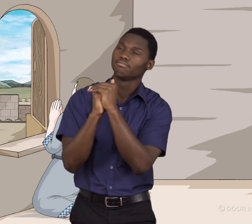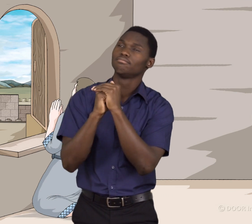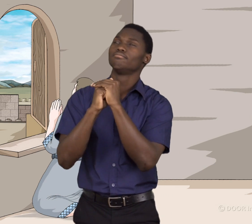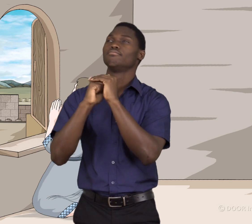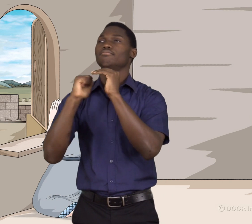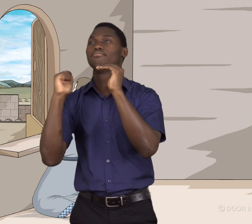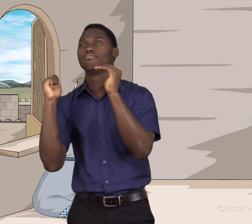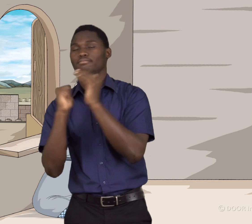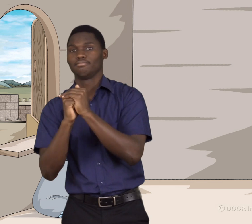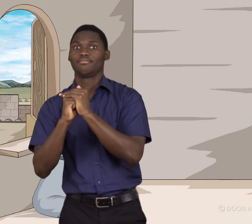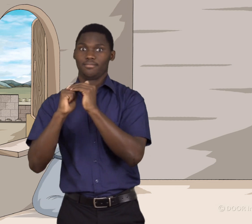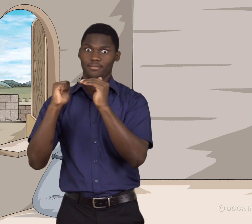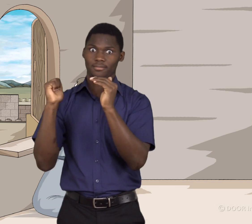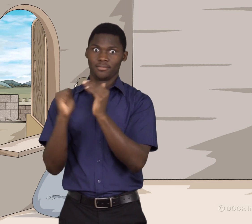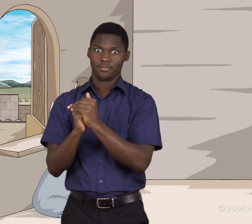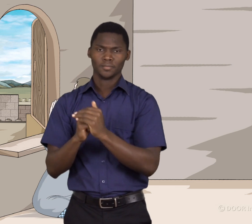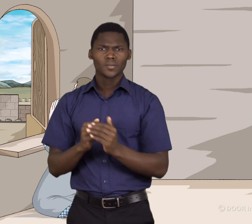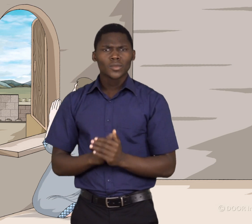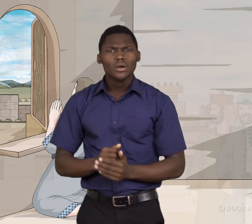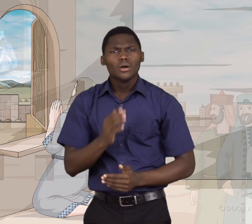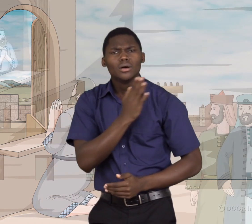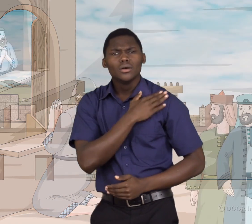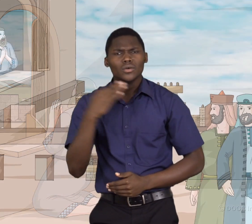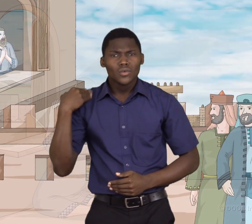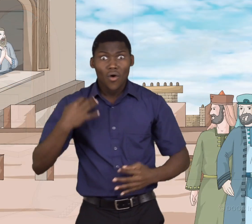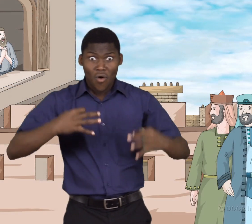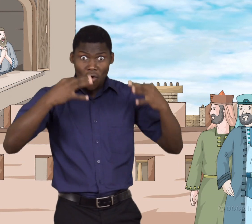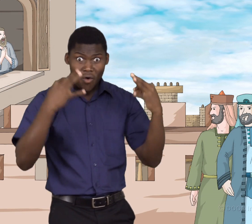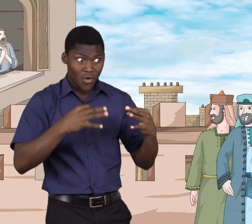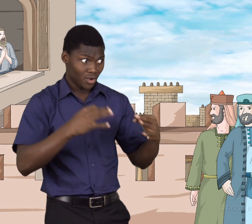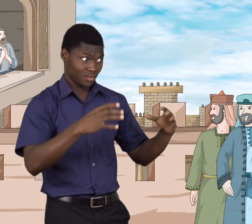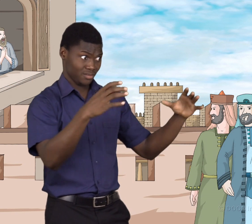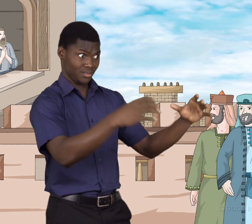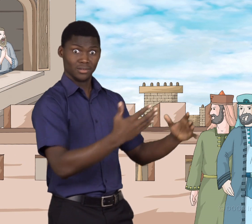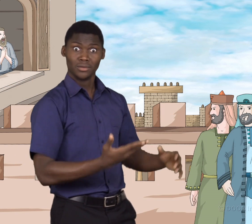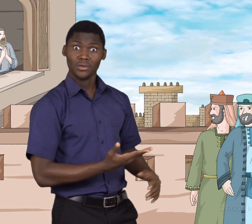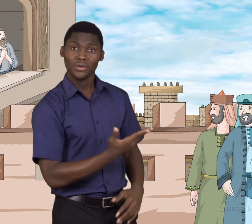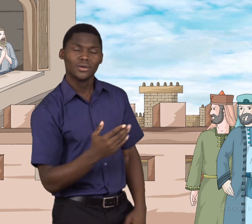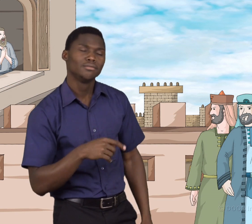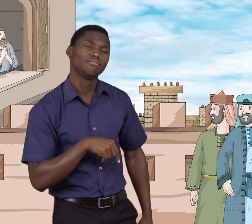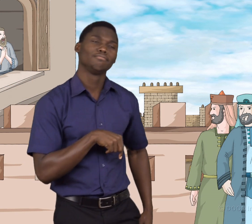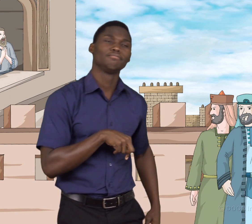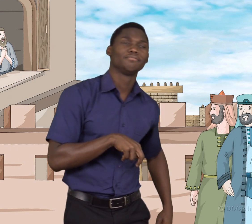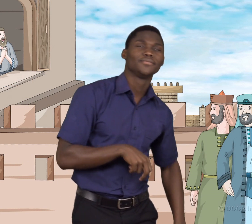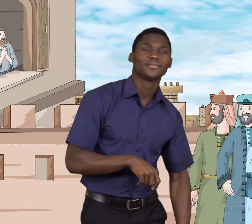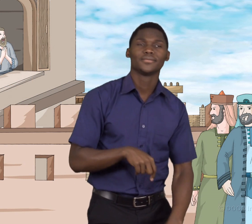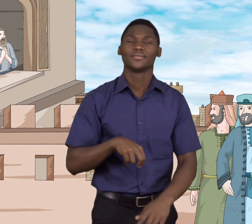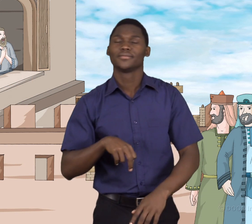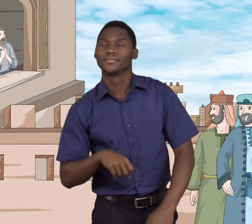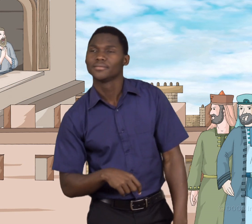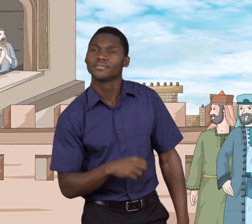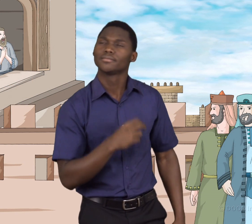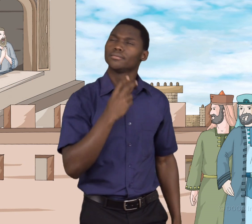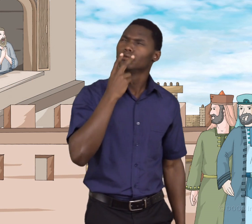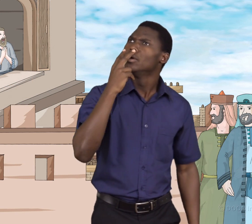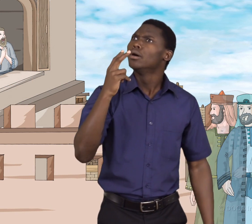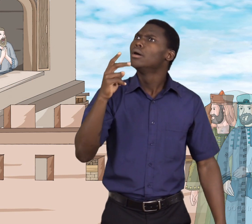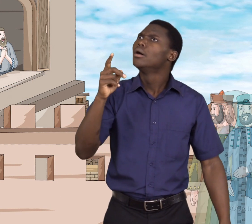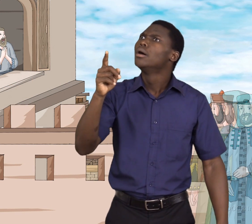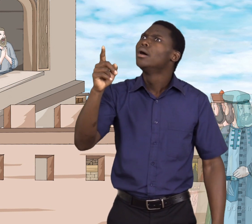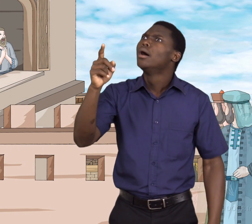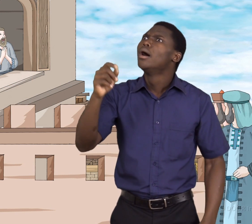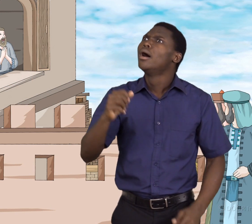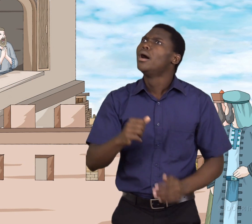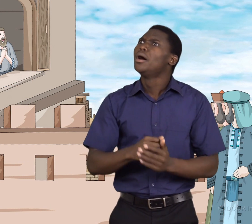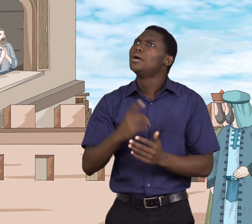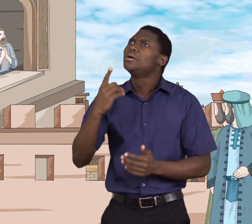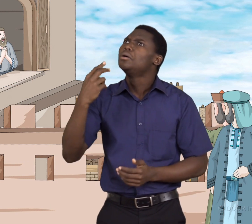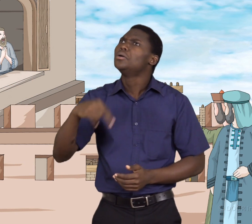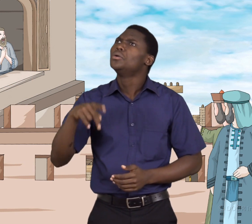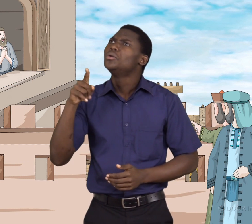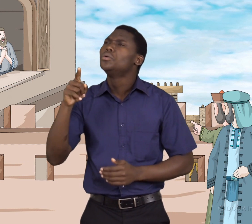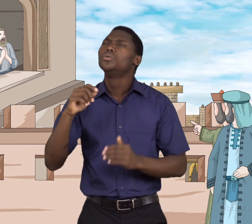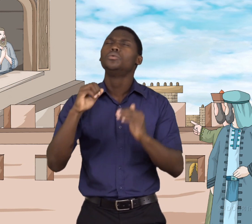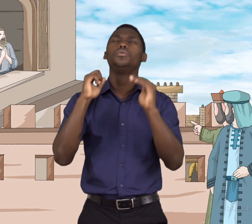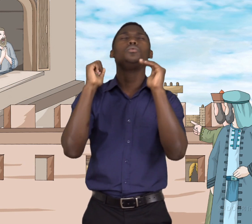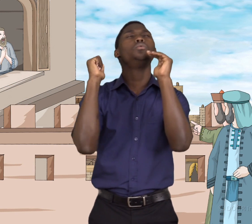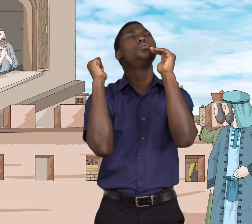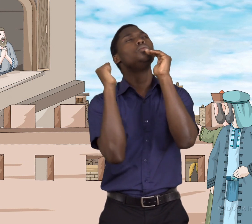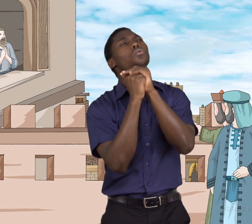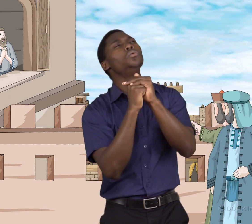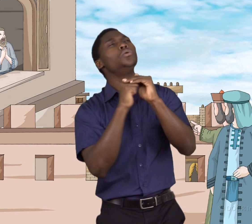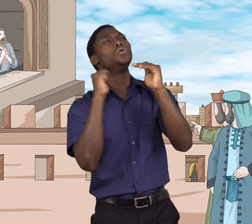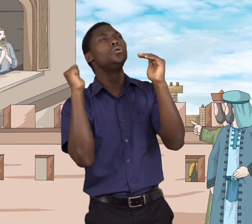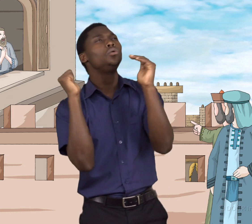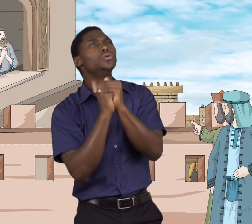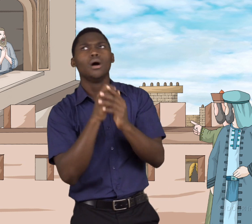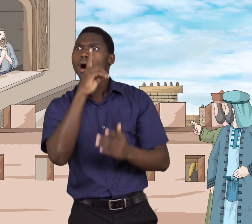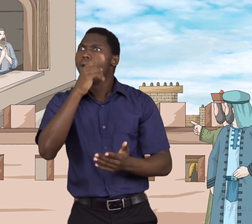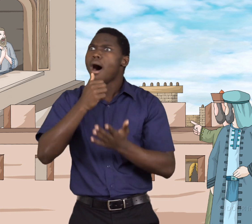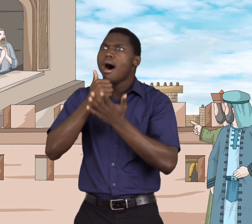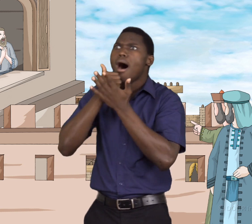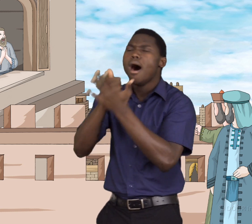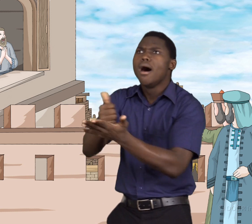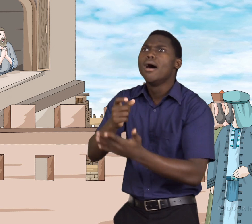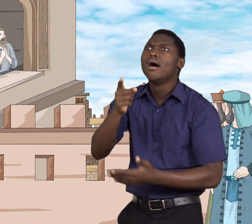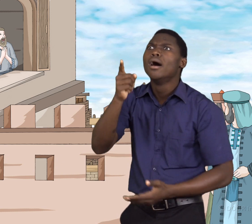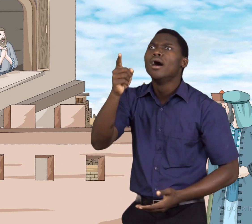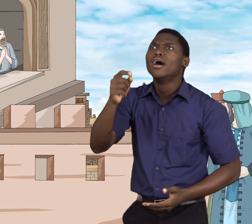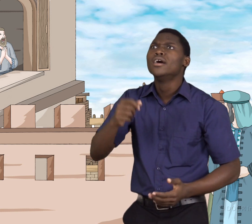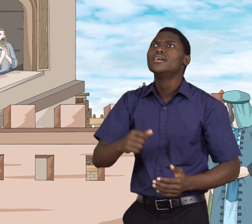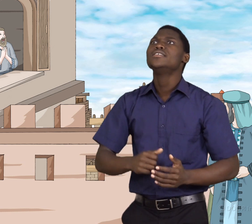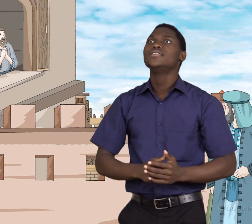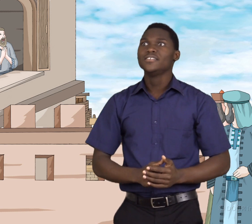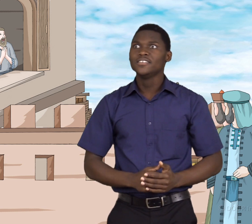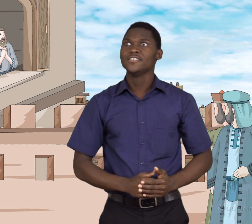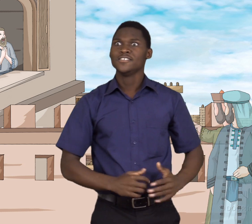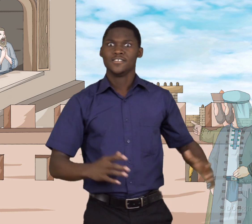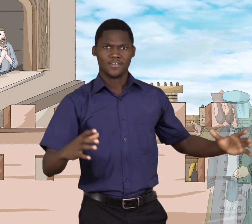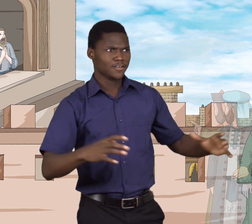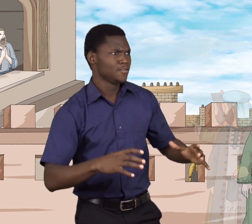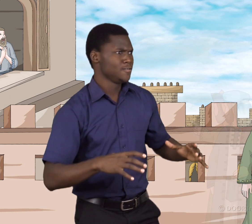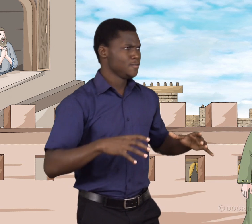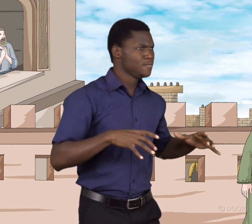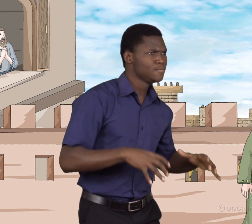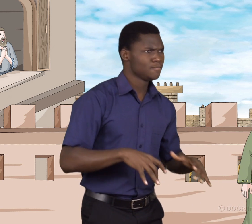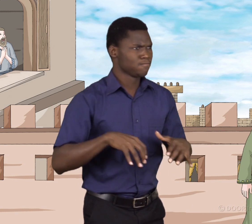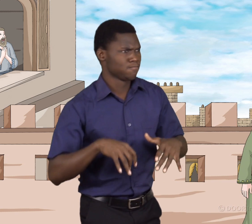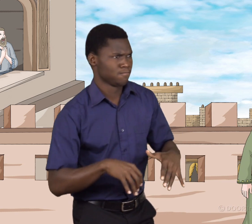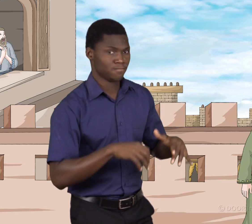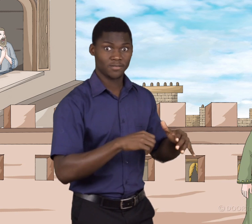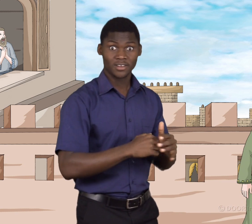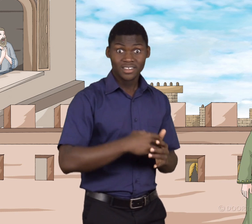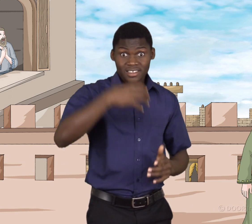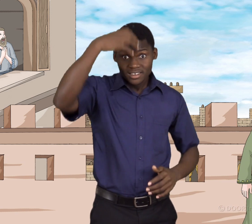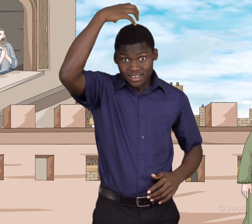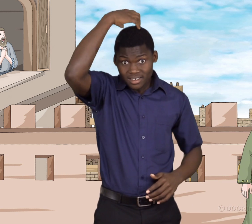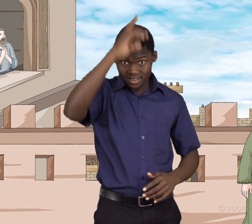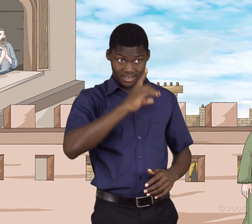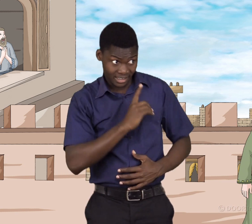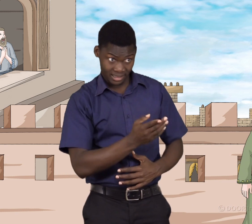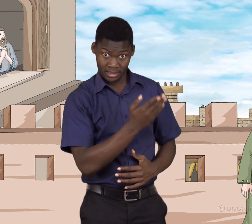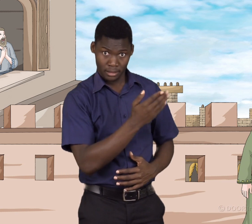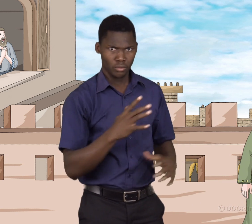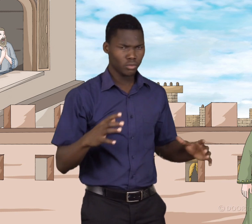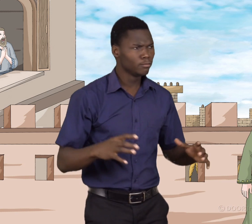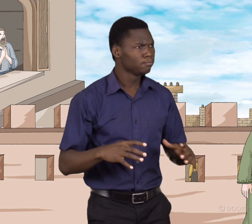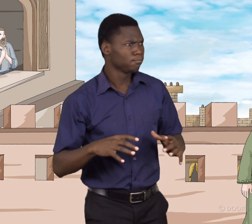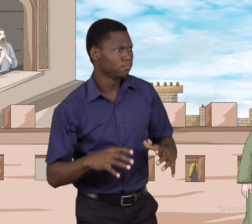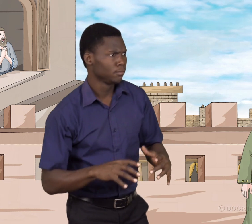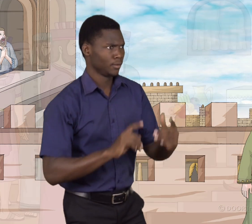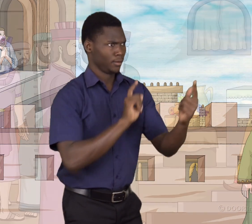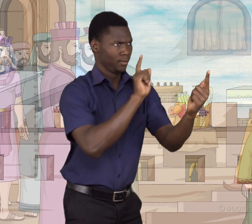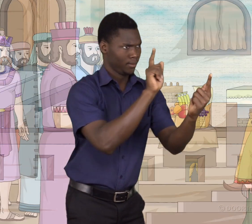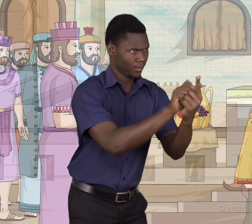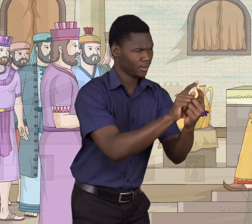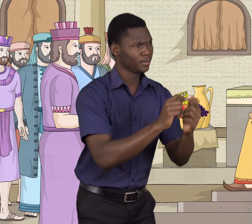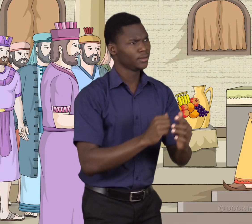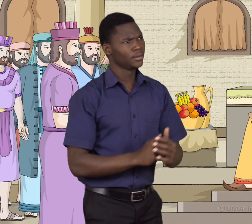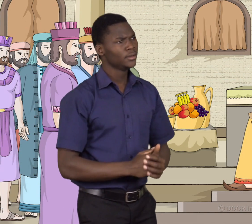Then these men went as a group and found Daniel petitioning and imploring his God.